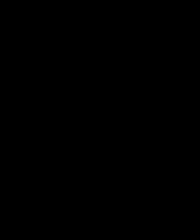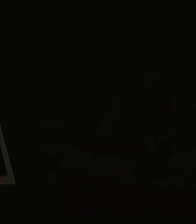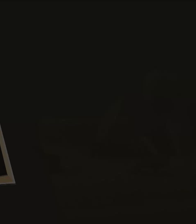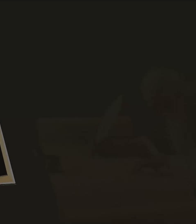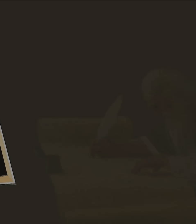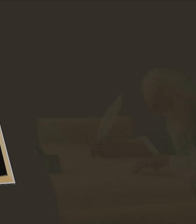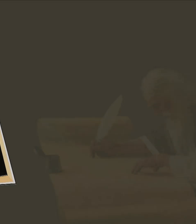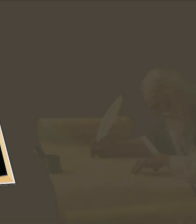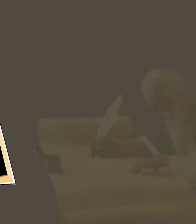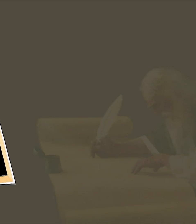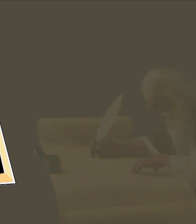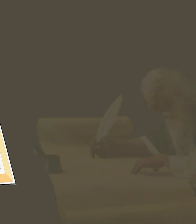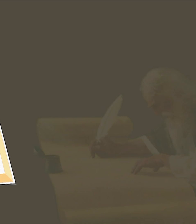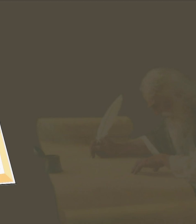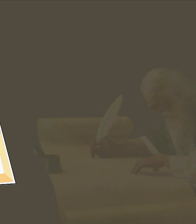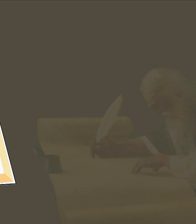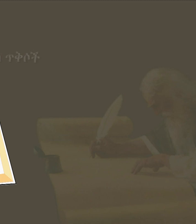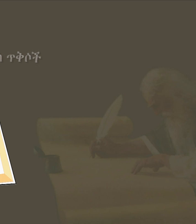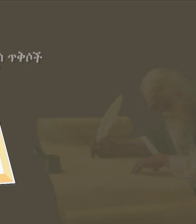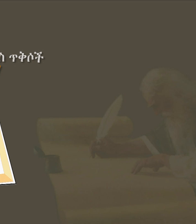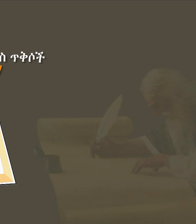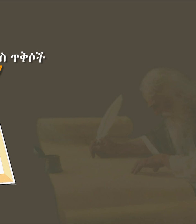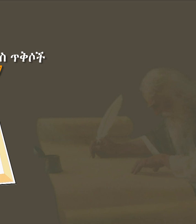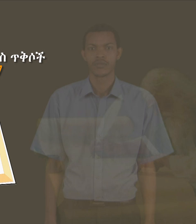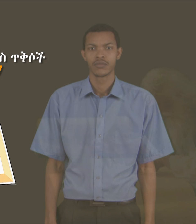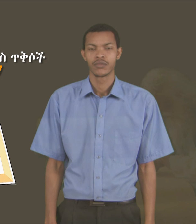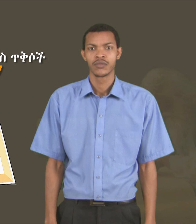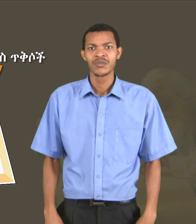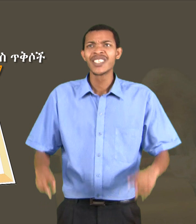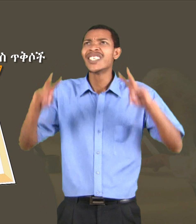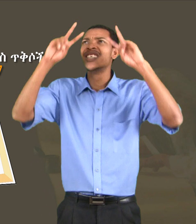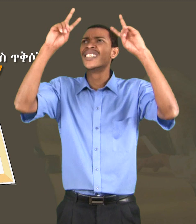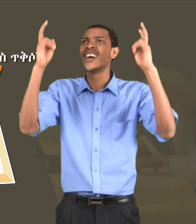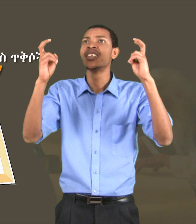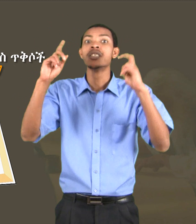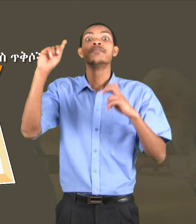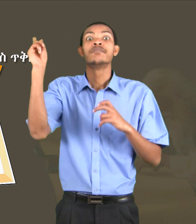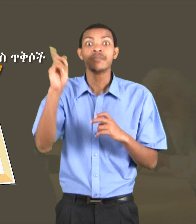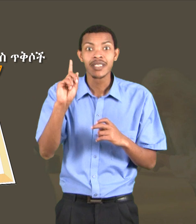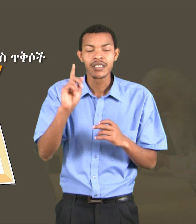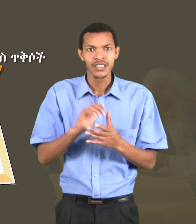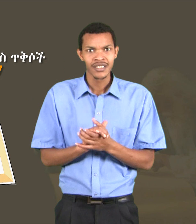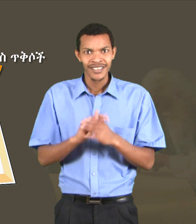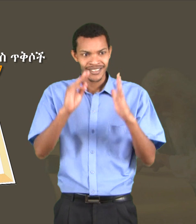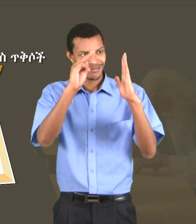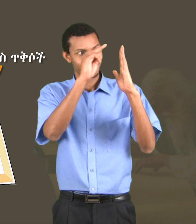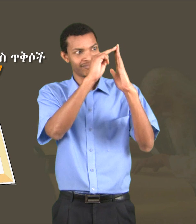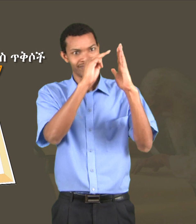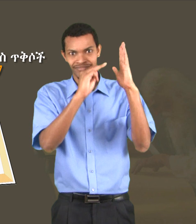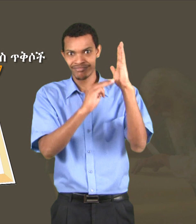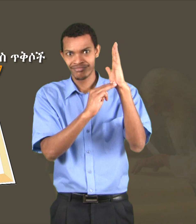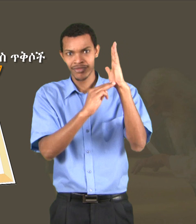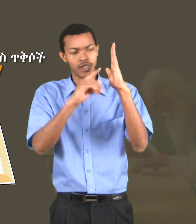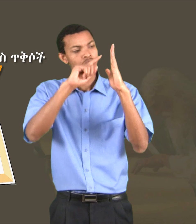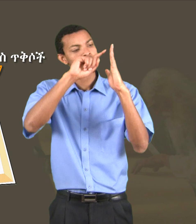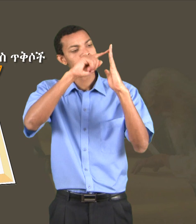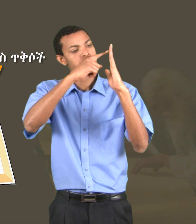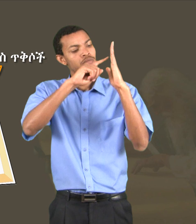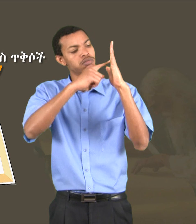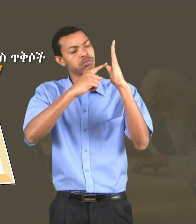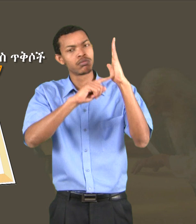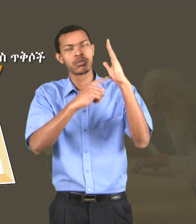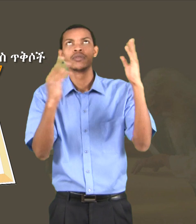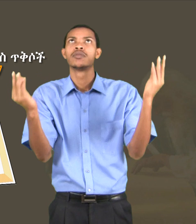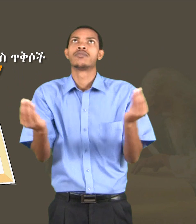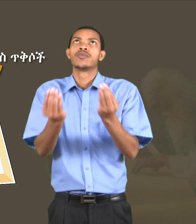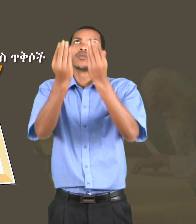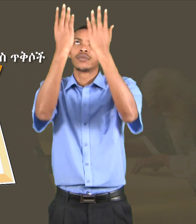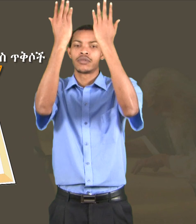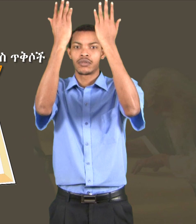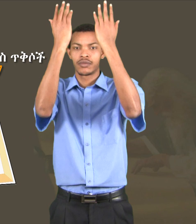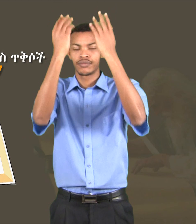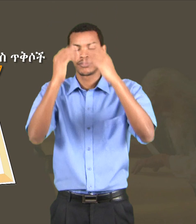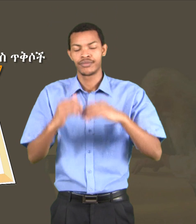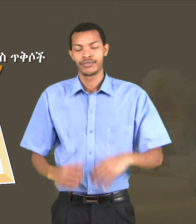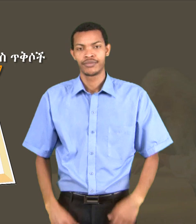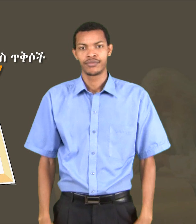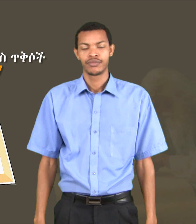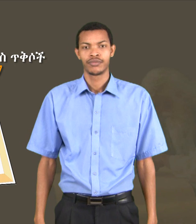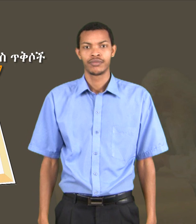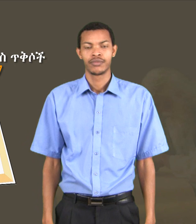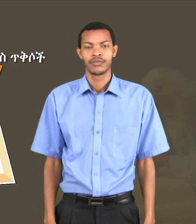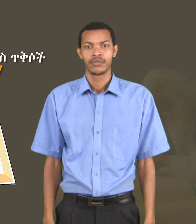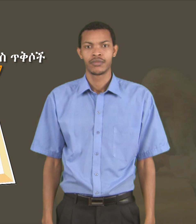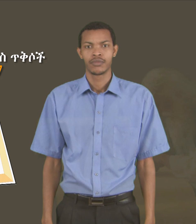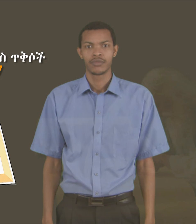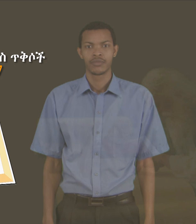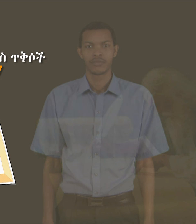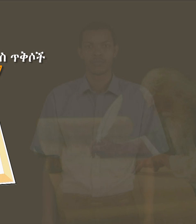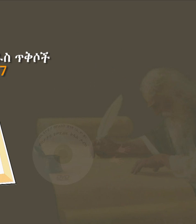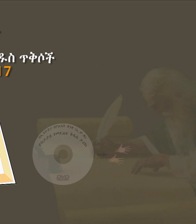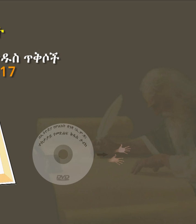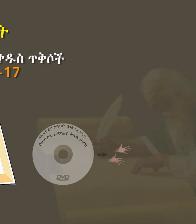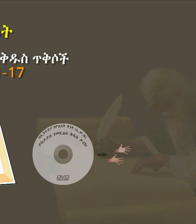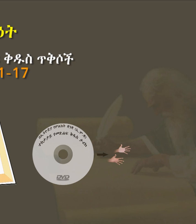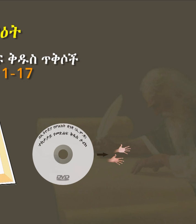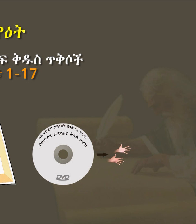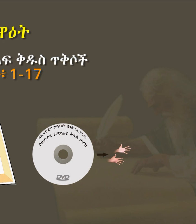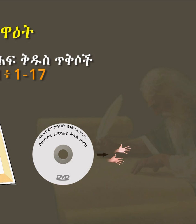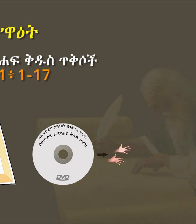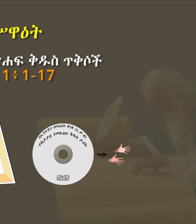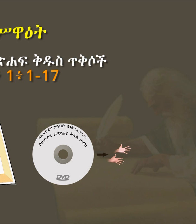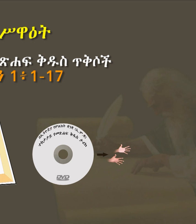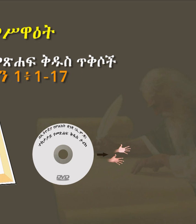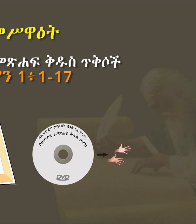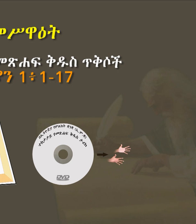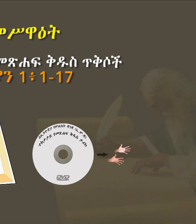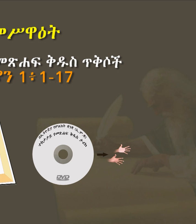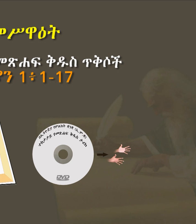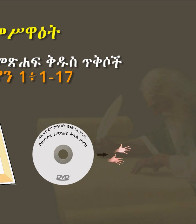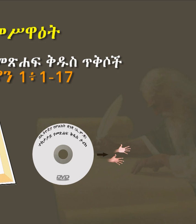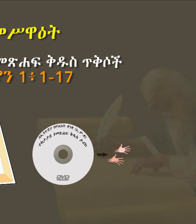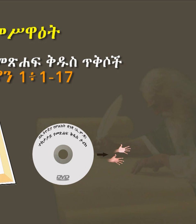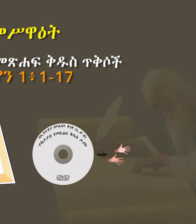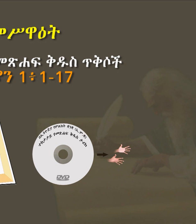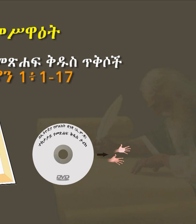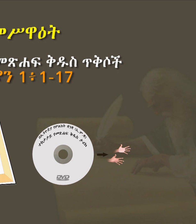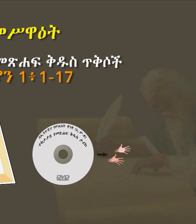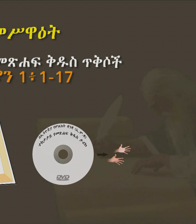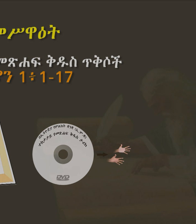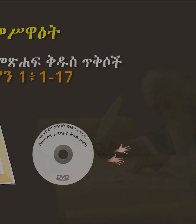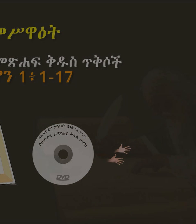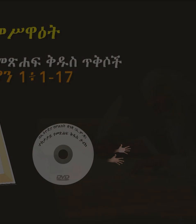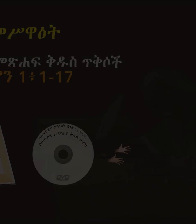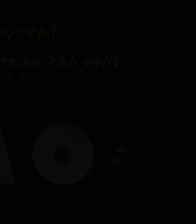Instructions for sacrifices